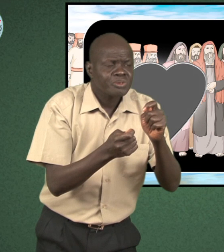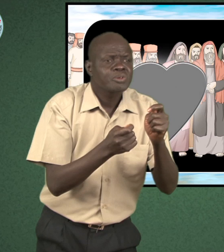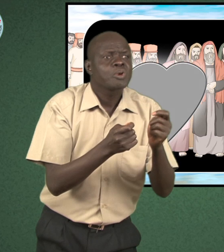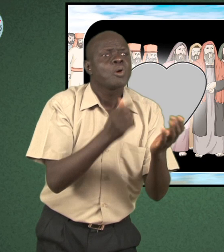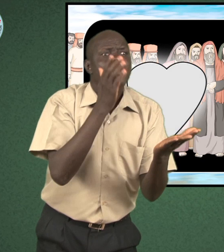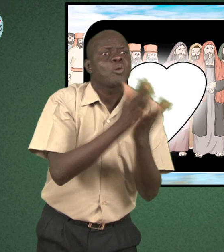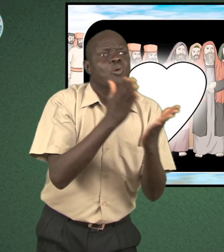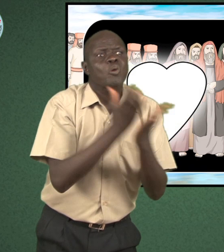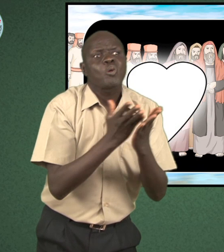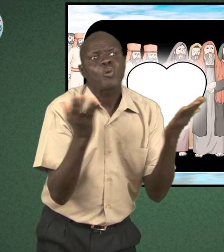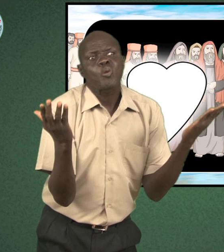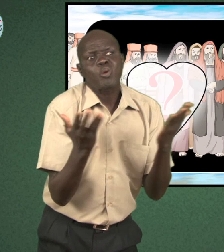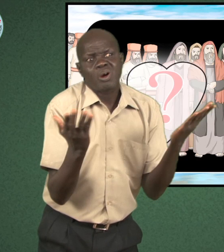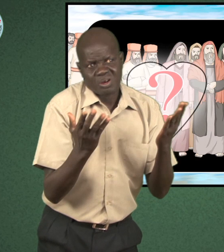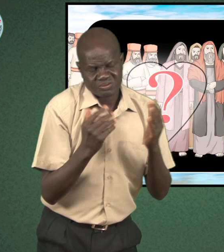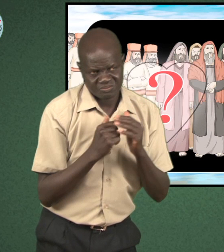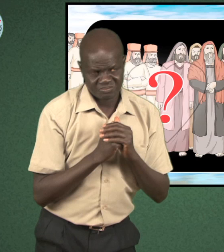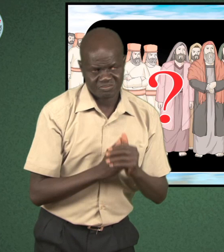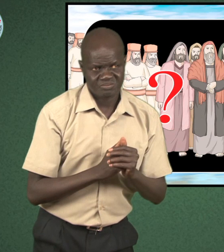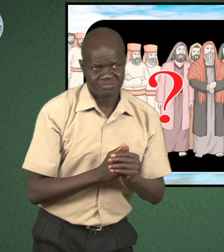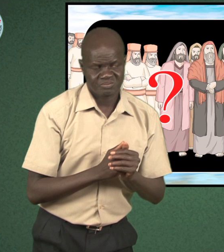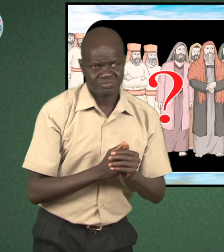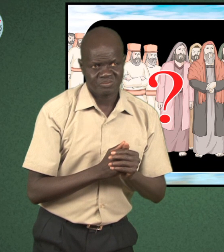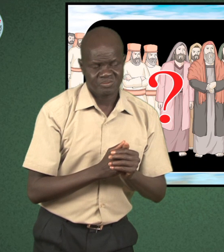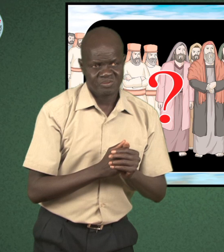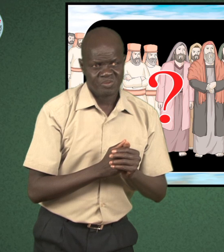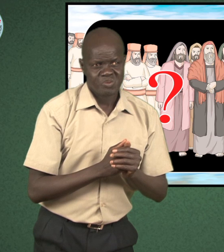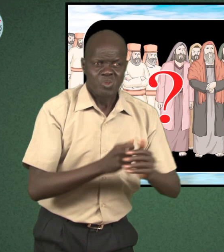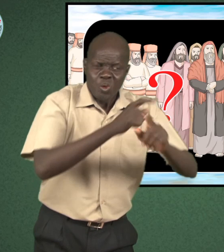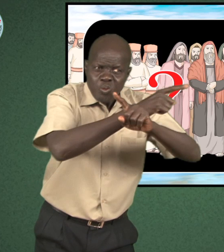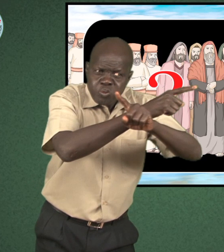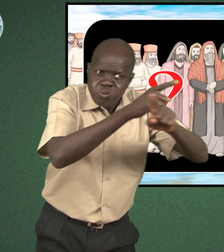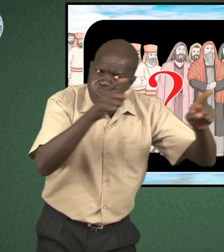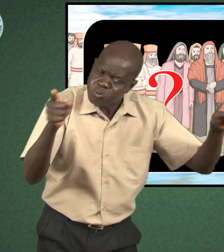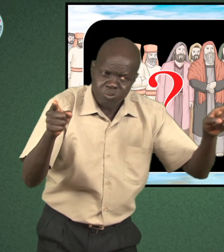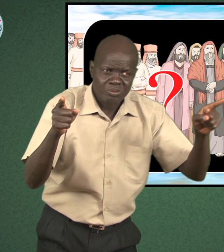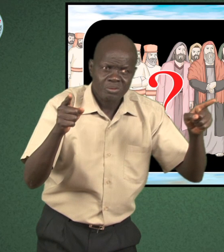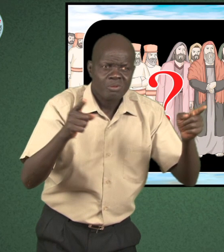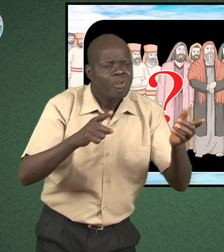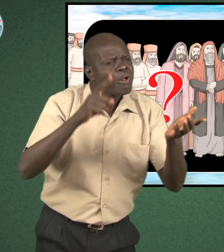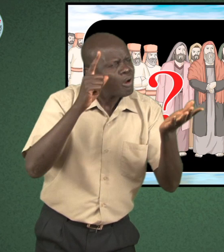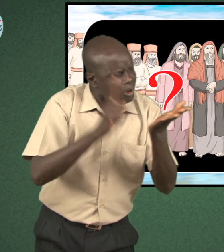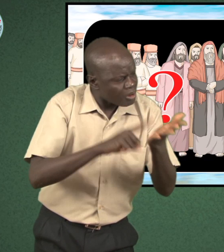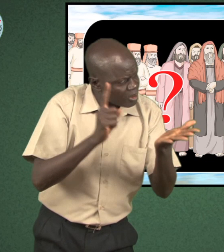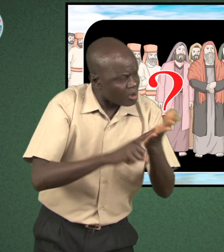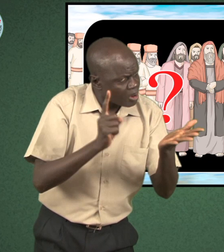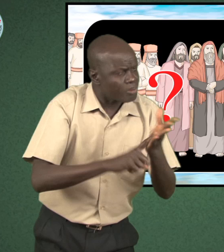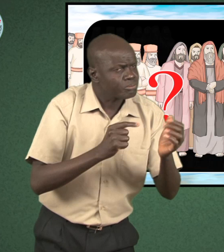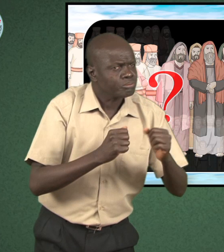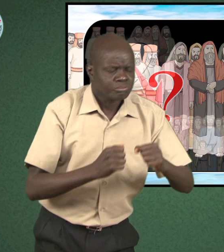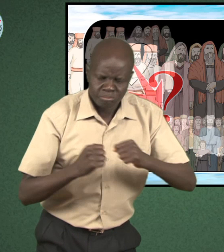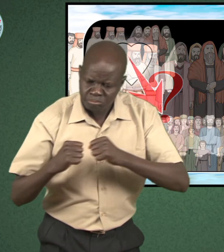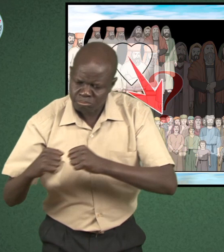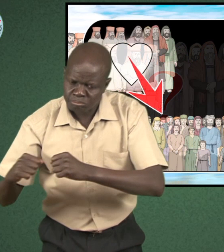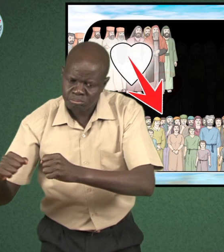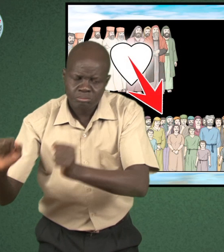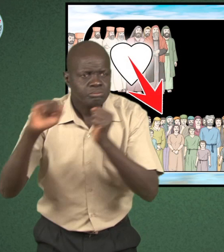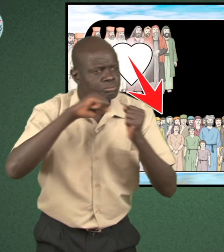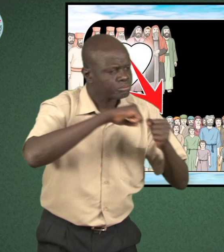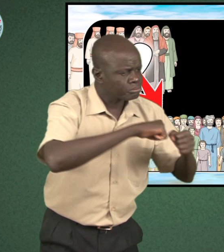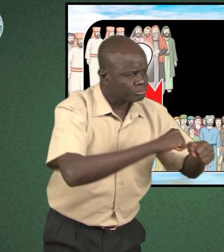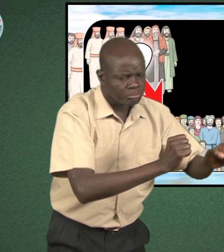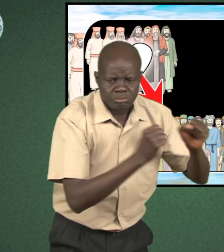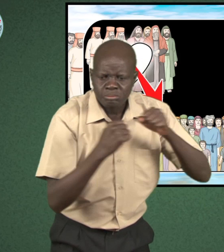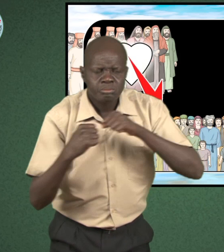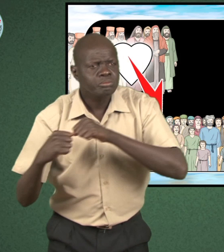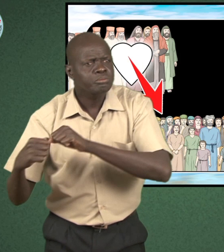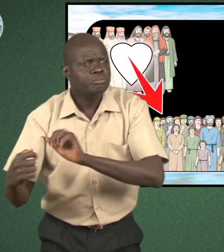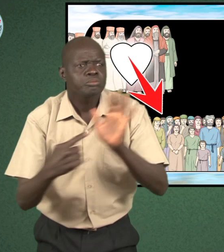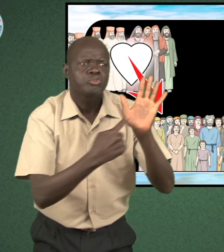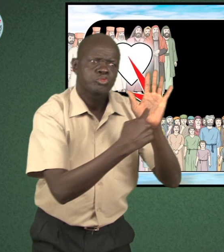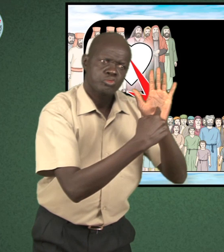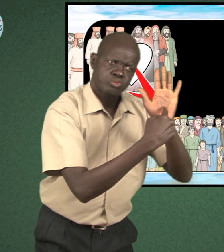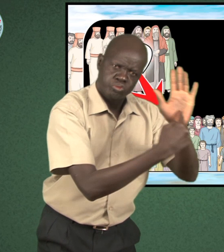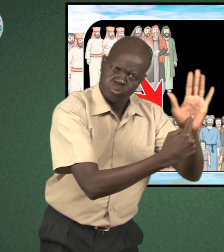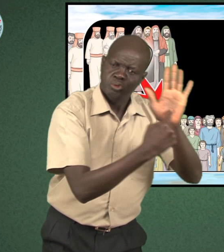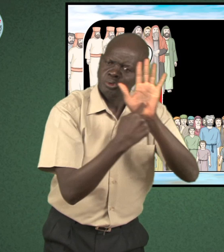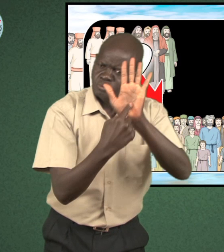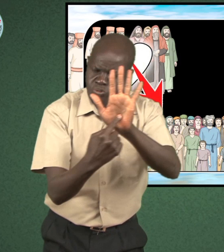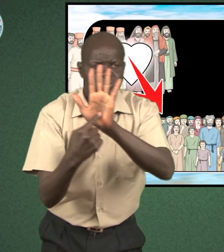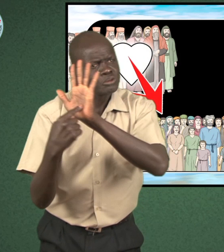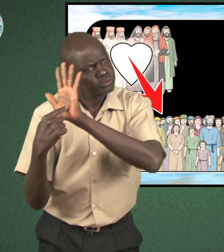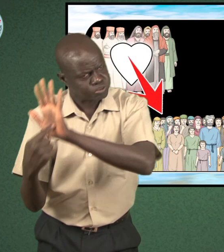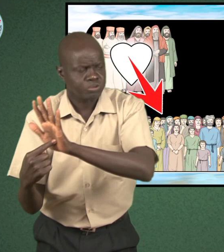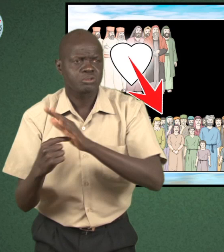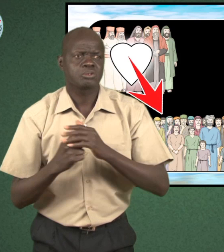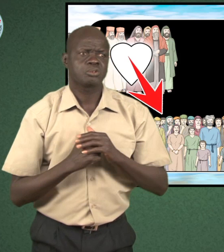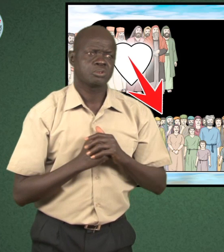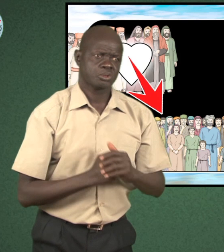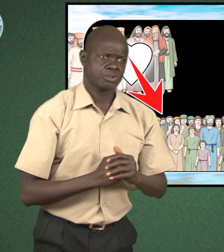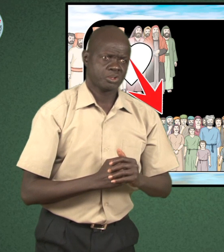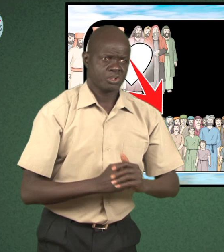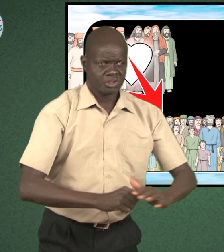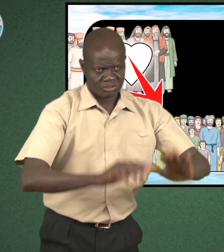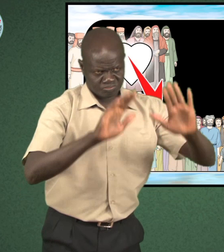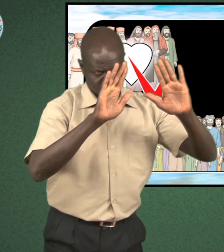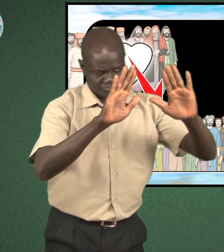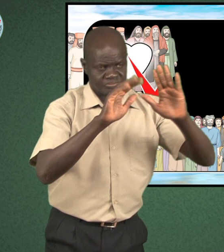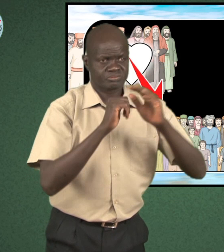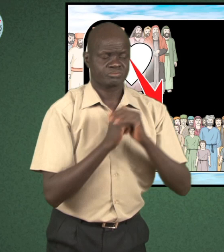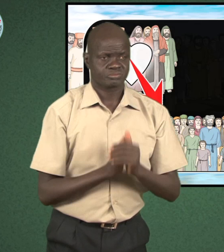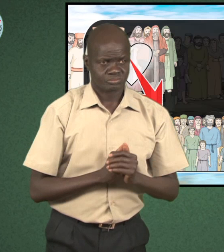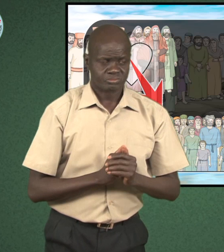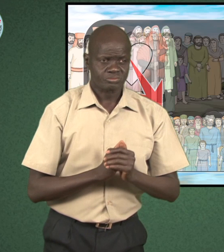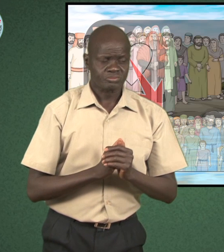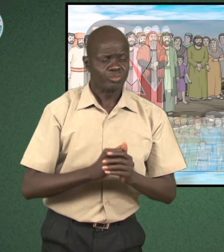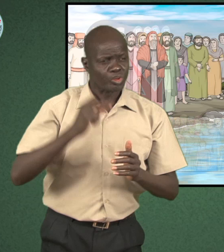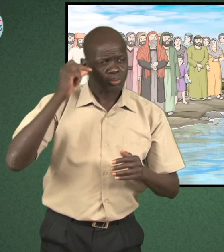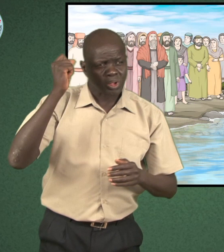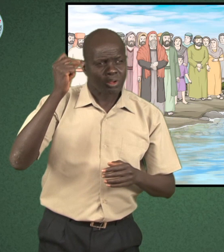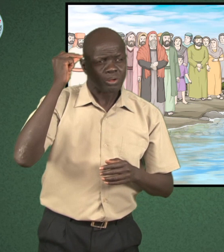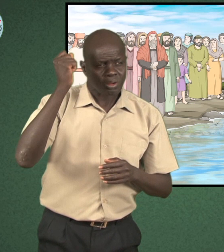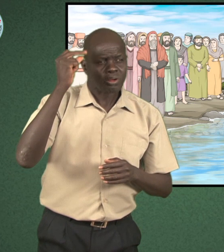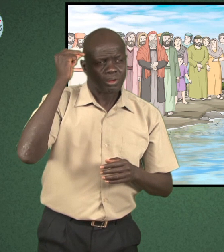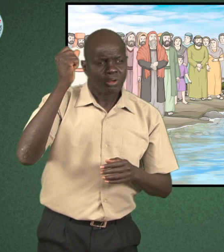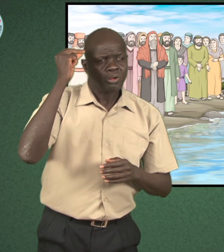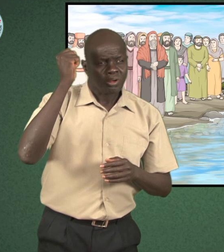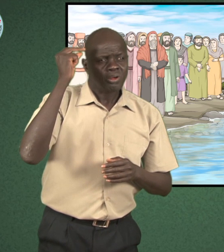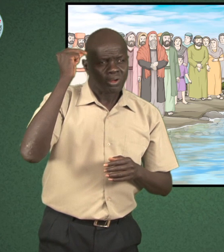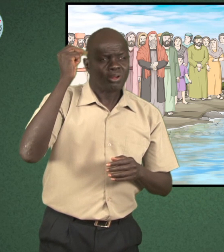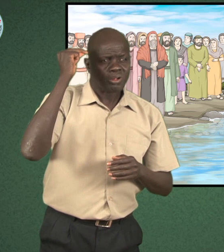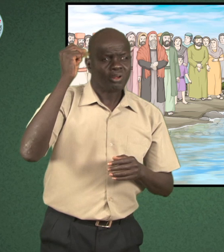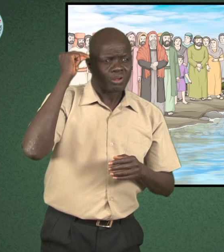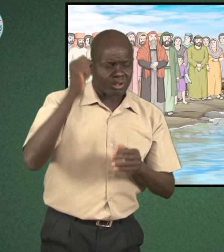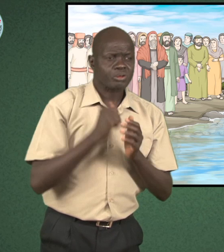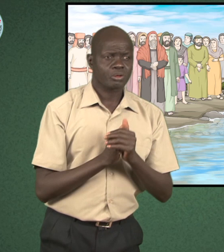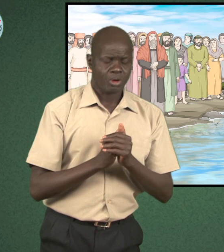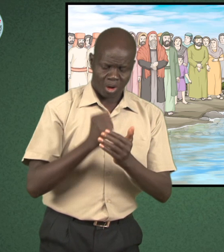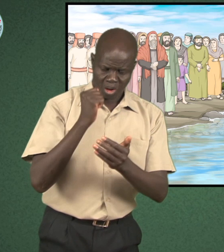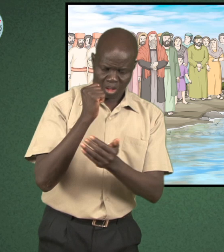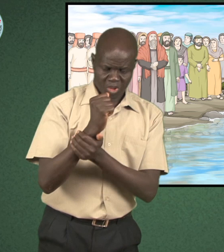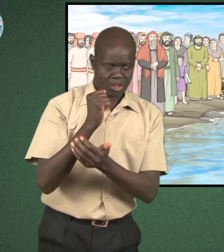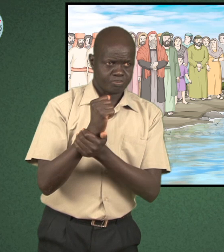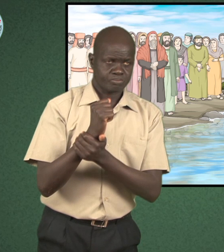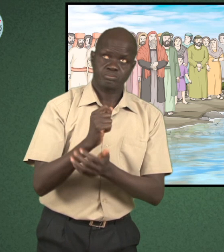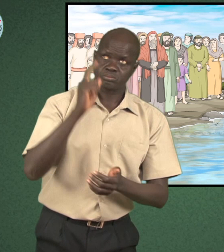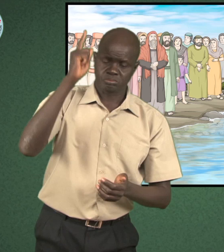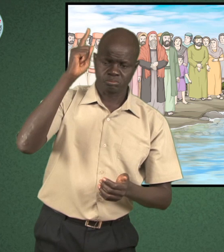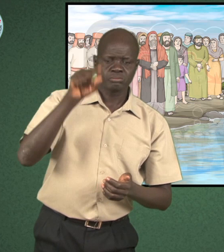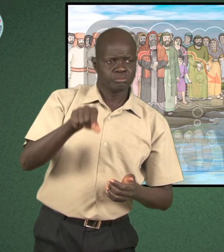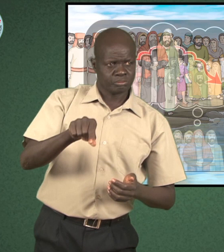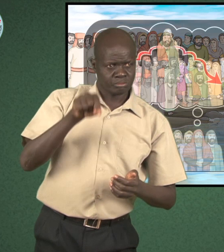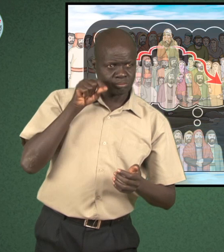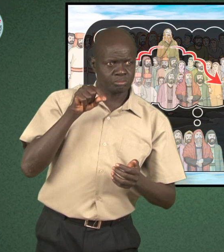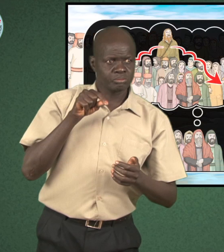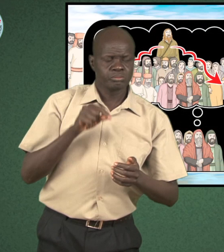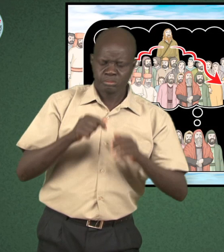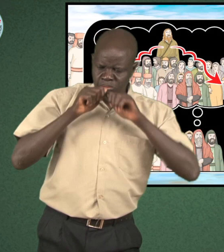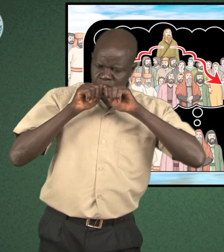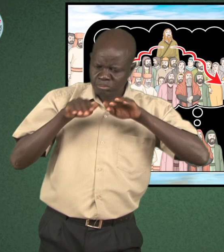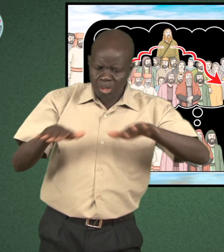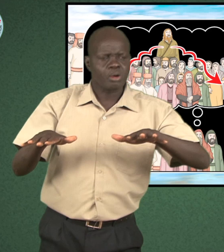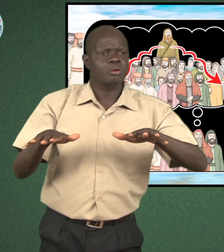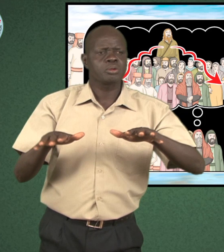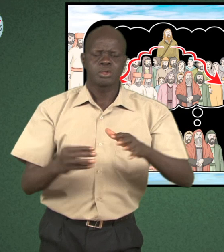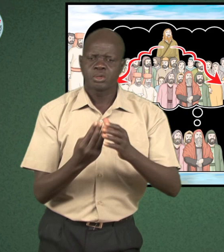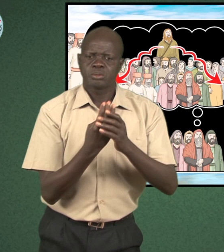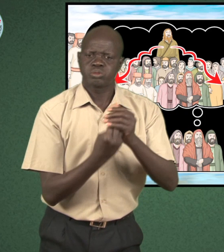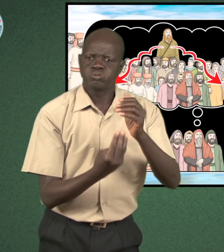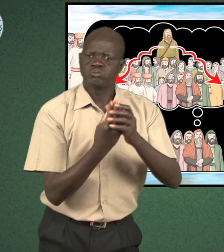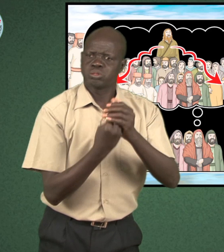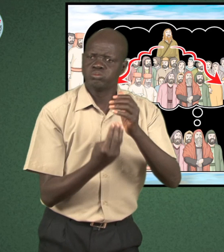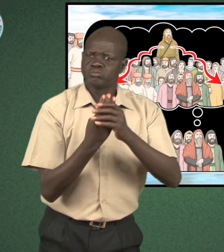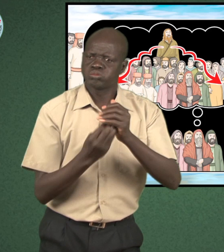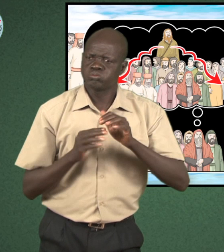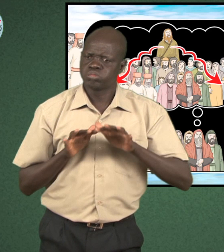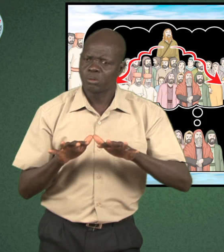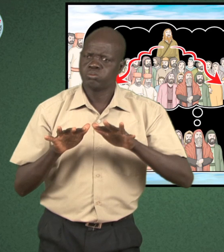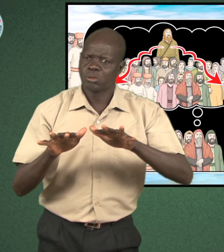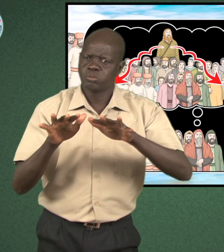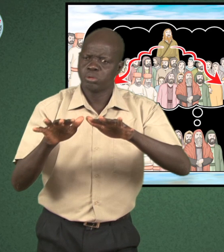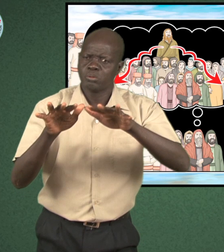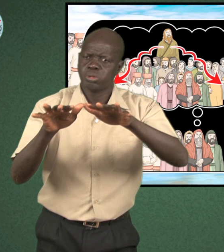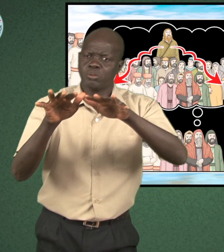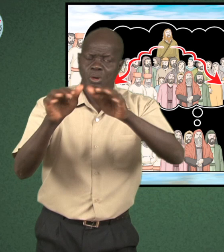Produce fruit, then, in keeping with repentance.